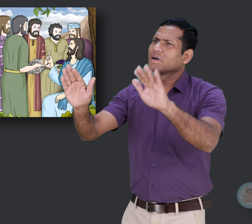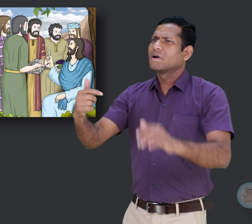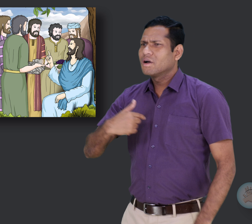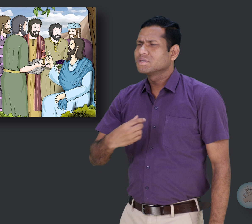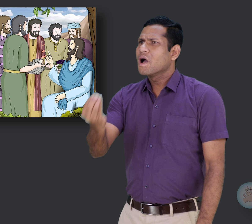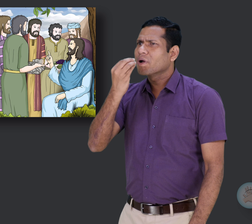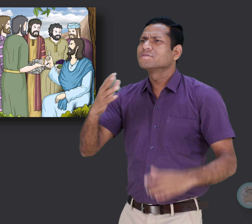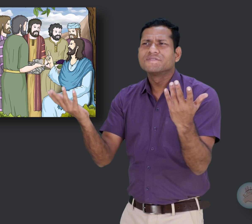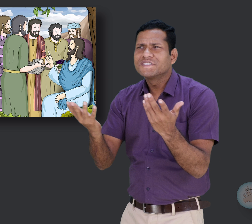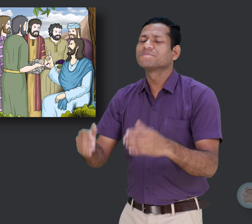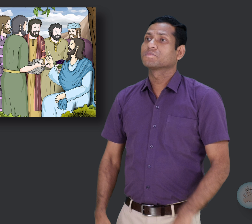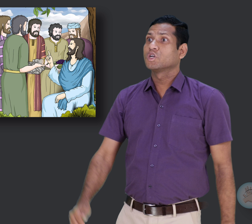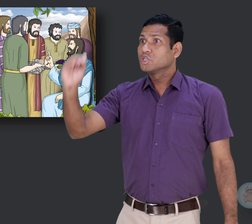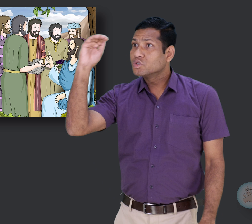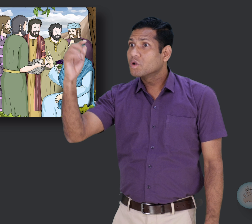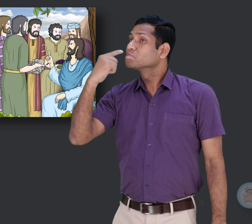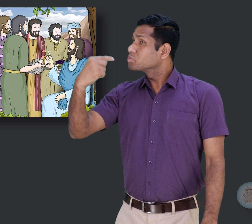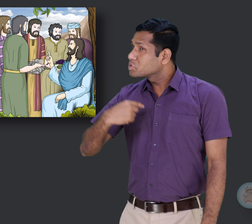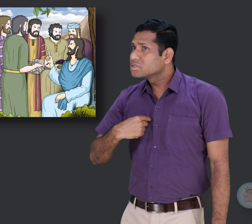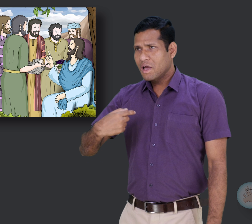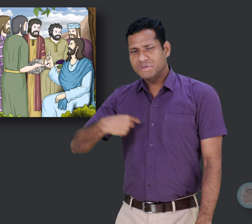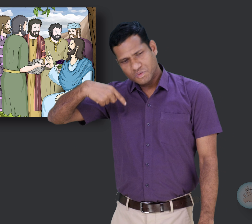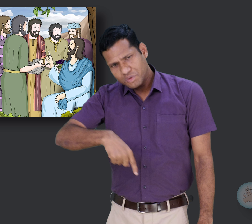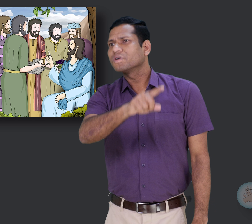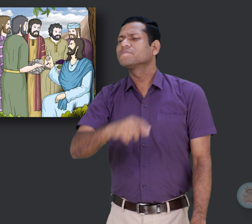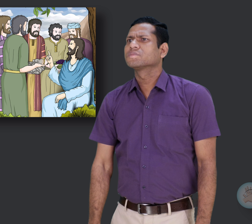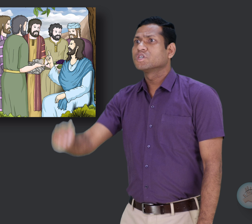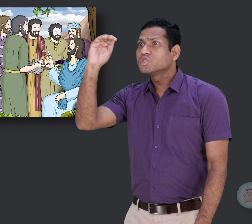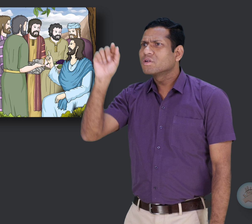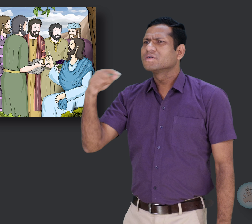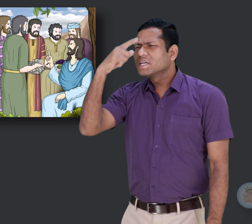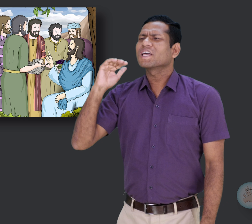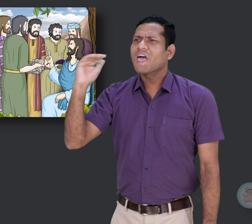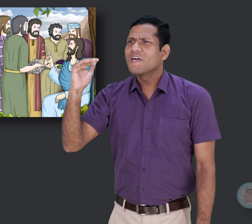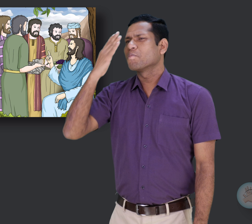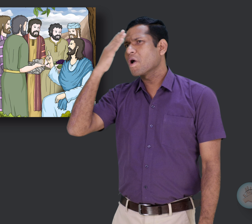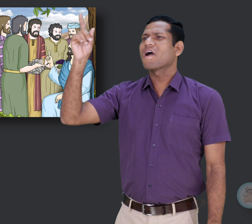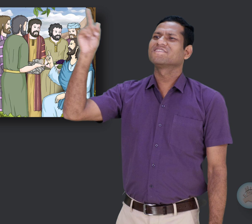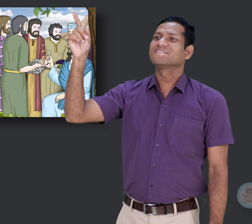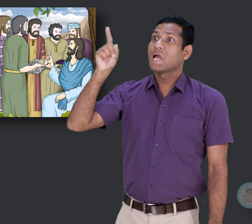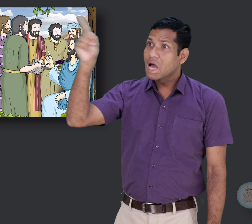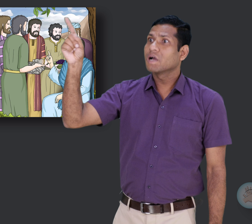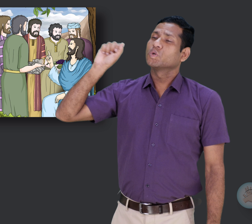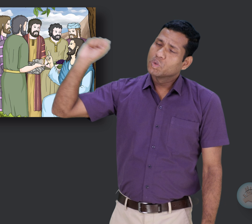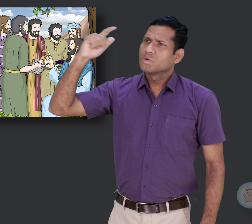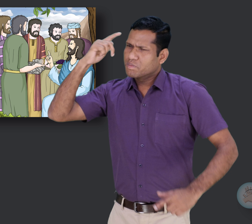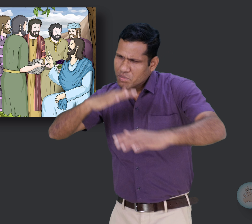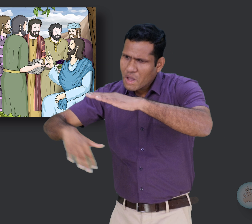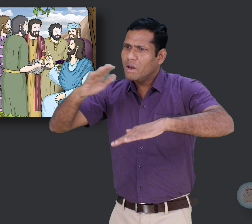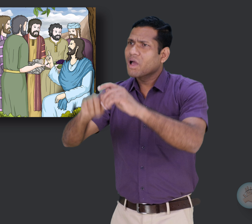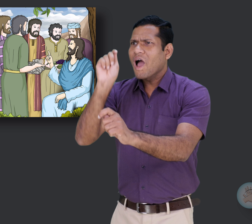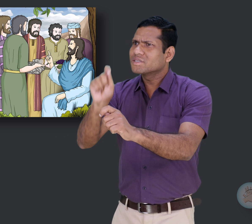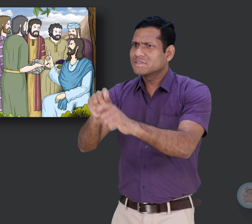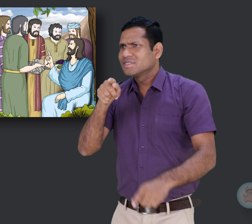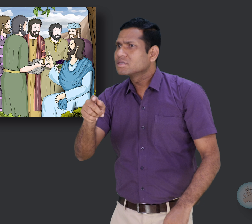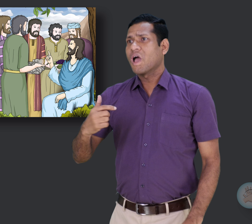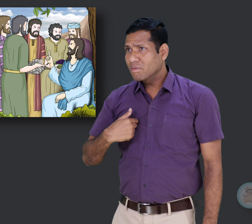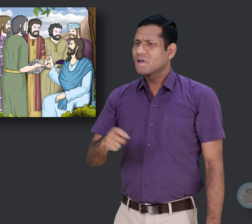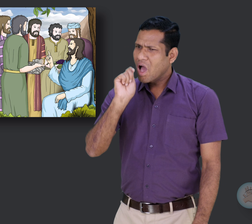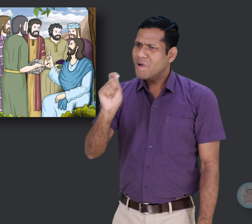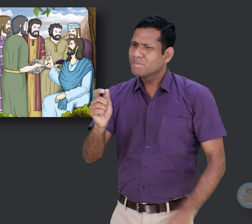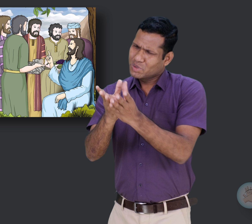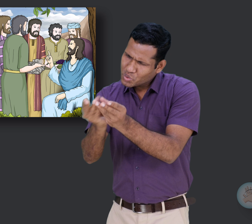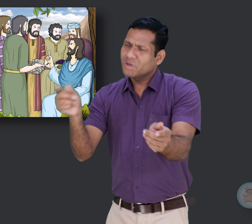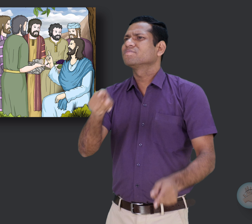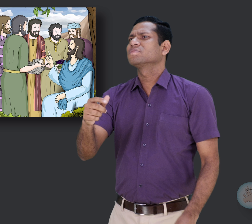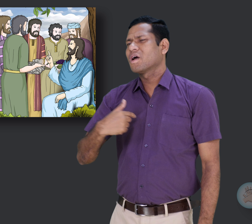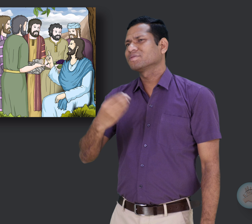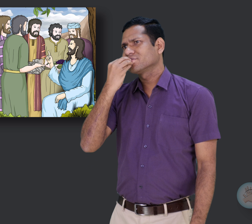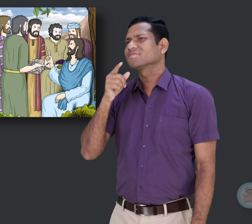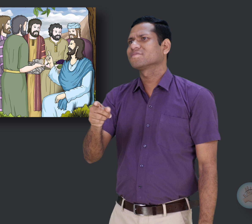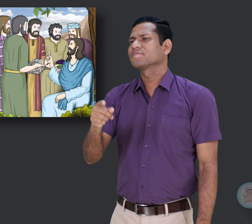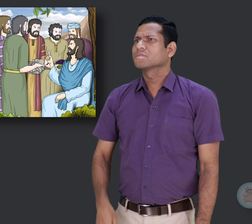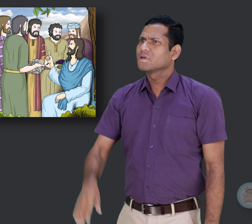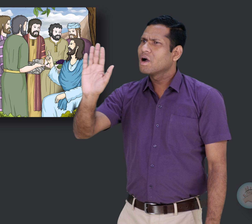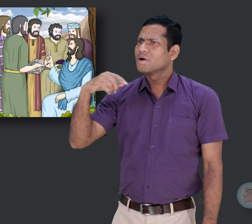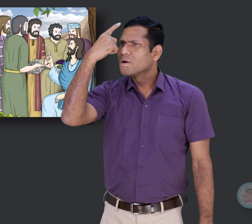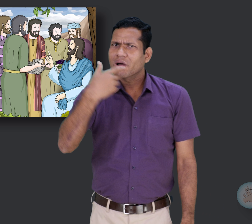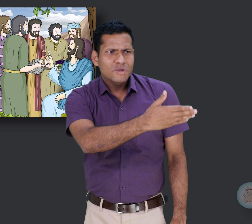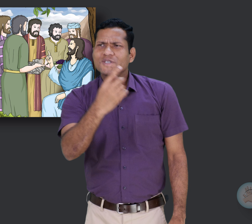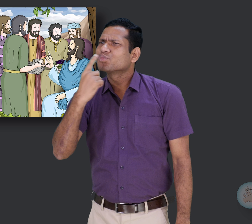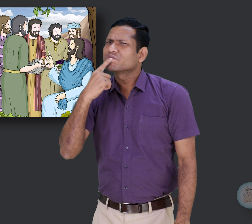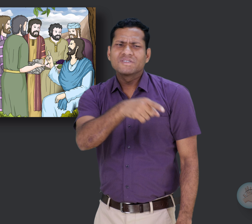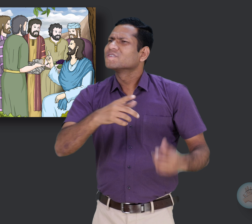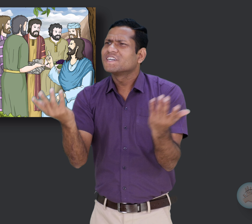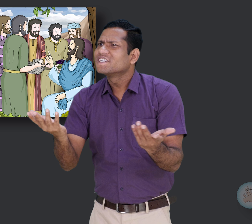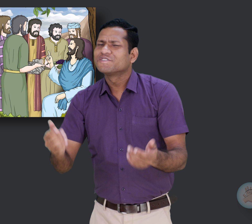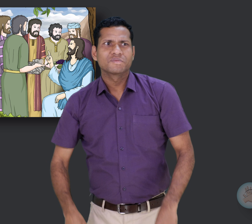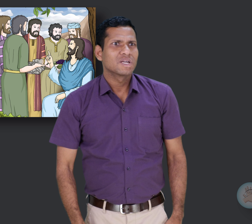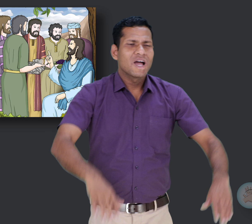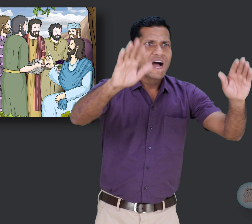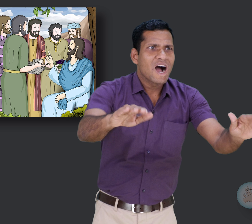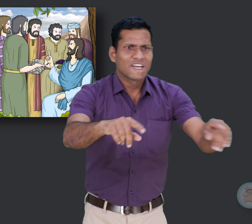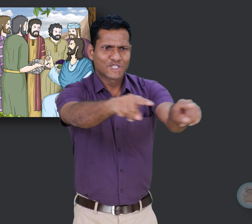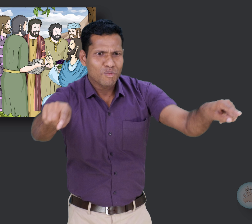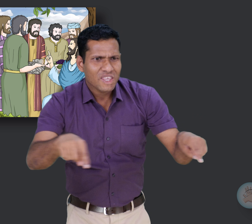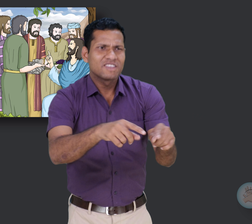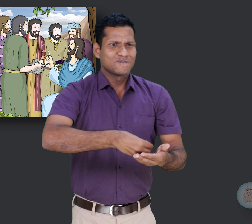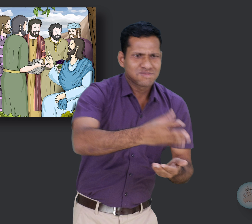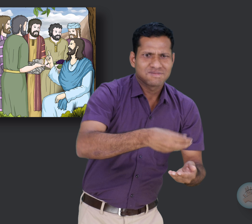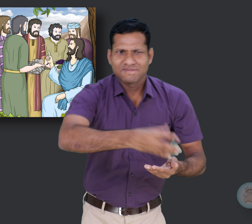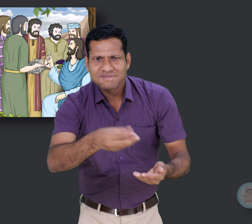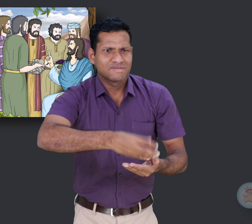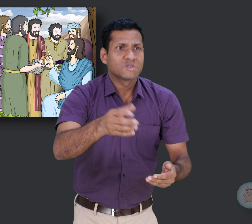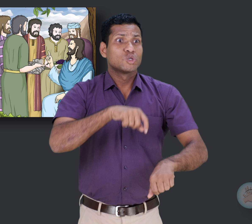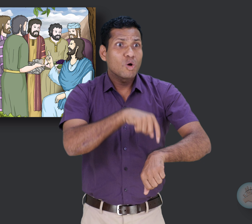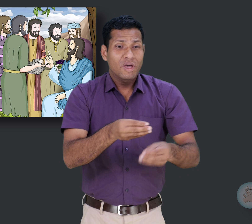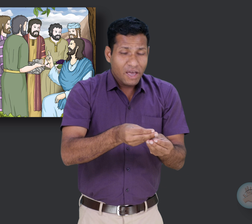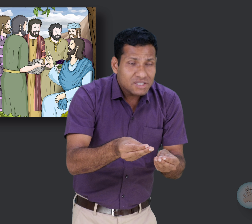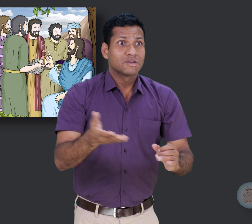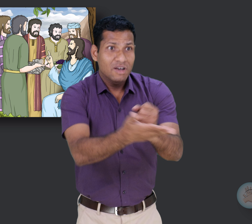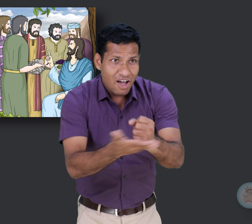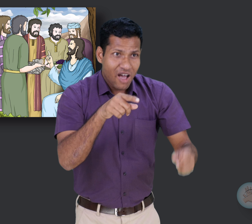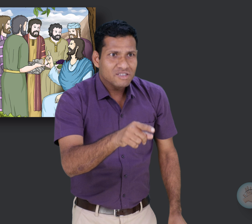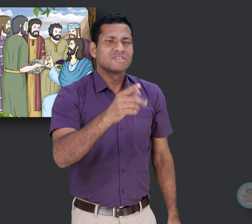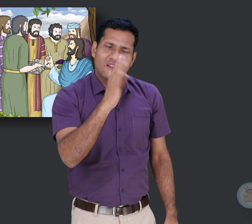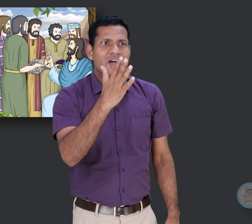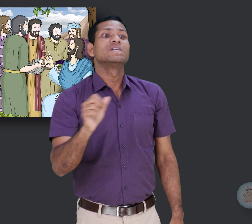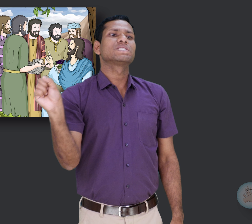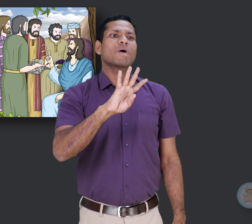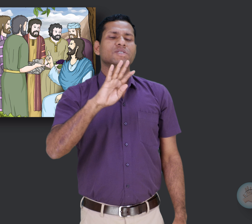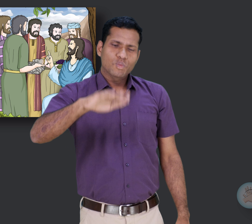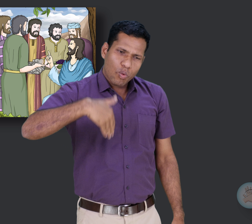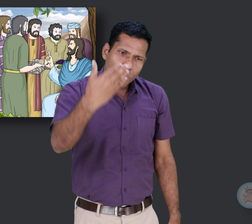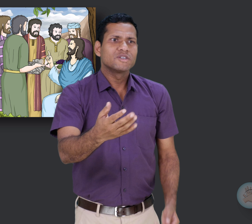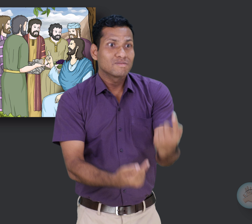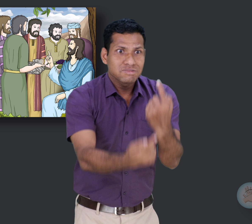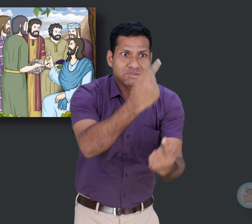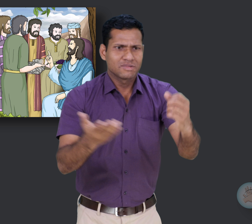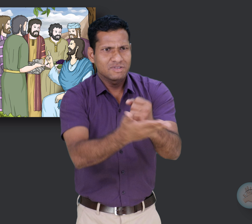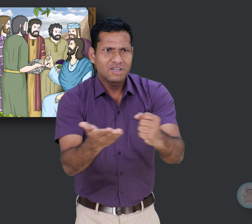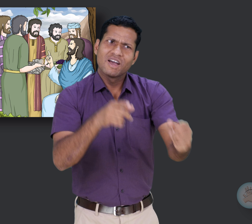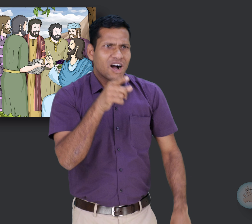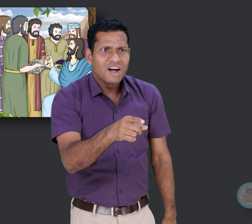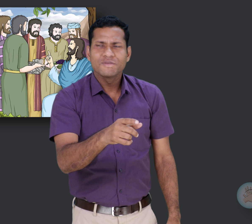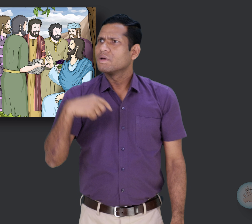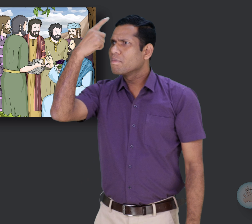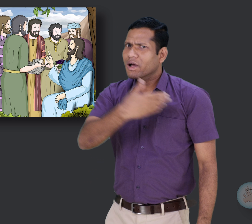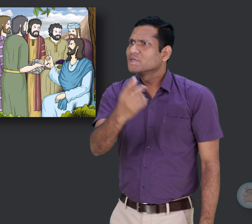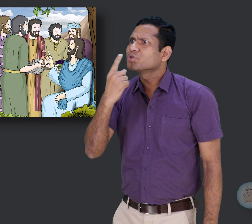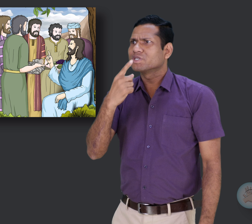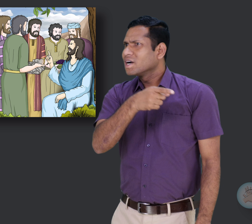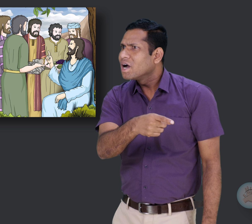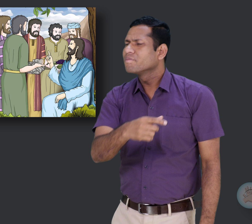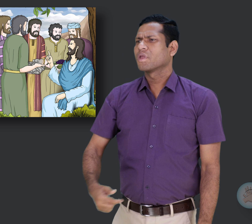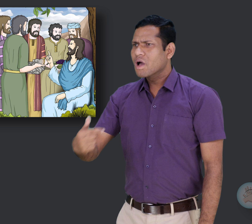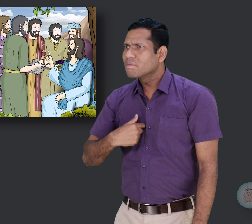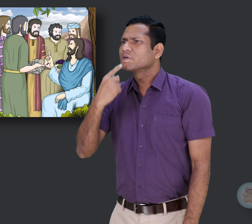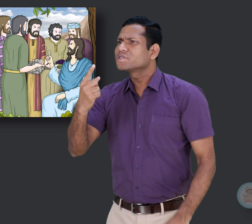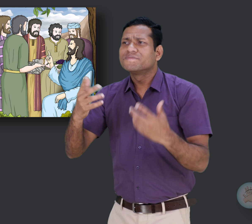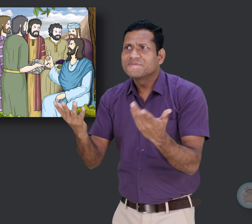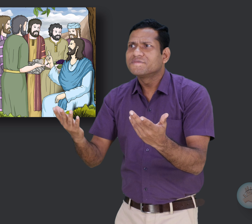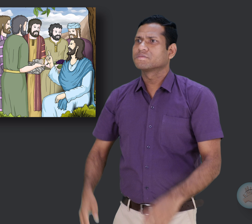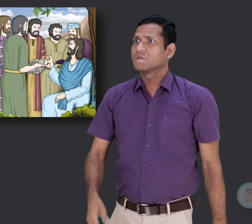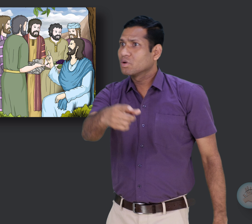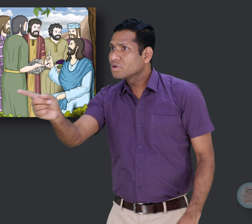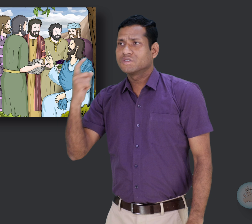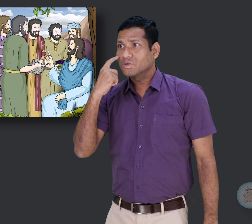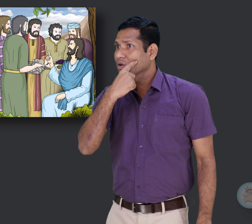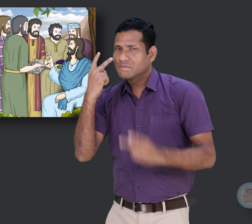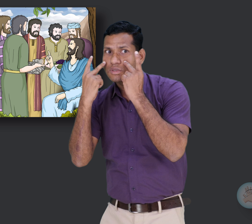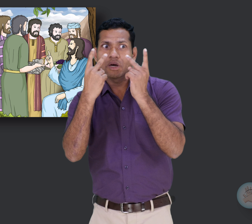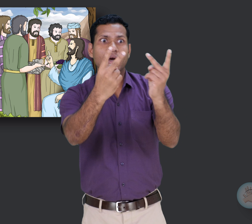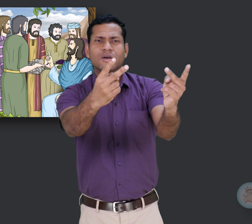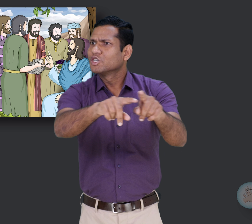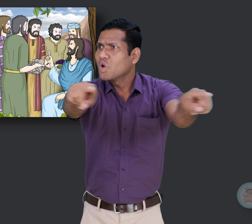Jesus explained, “My food is to do the will of Him who sent Me and to finish His work. Do you not say, ‘There are still four months until the harvest’?